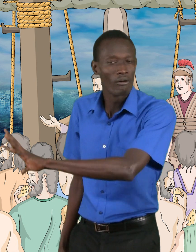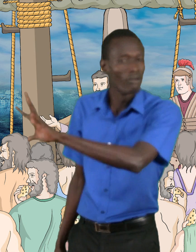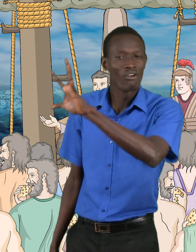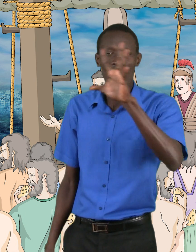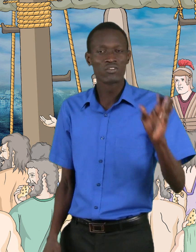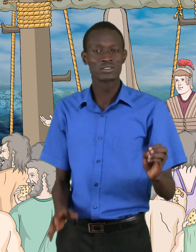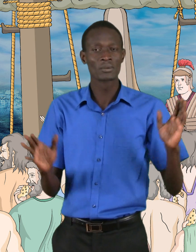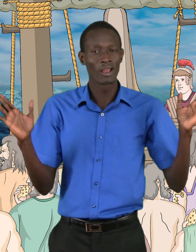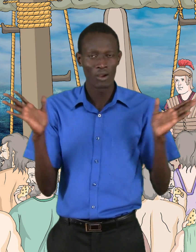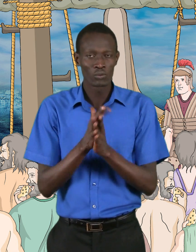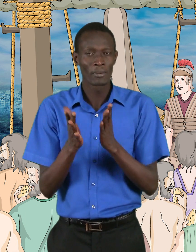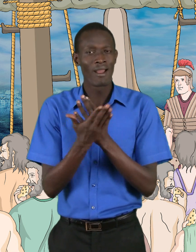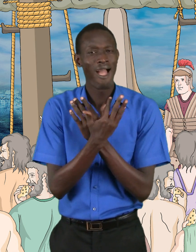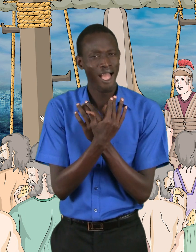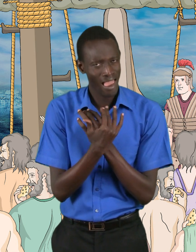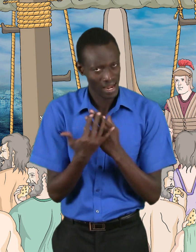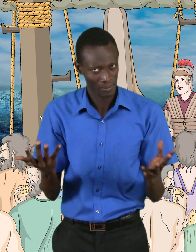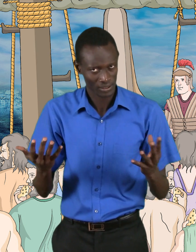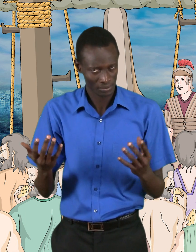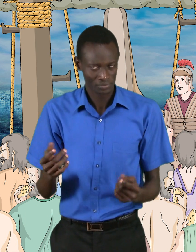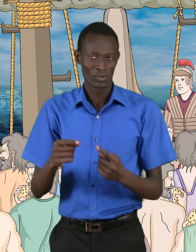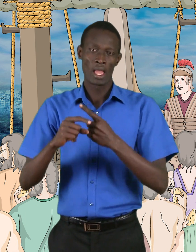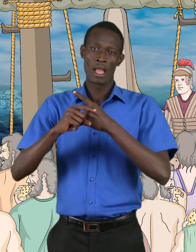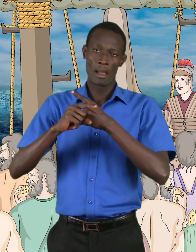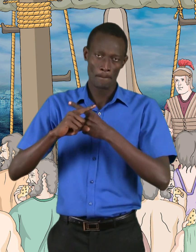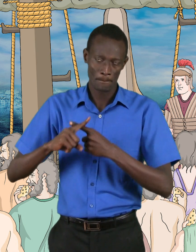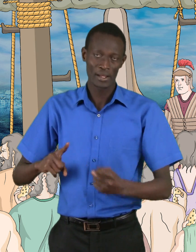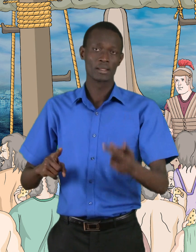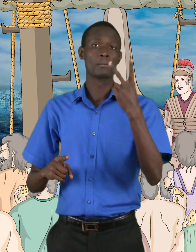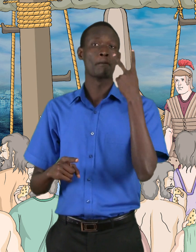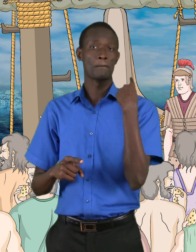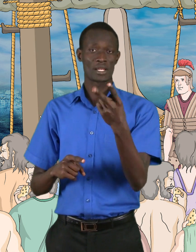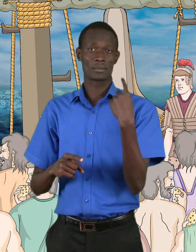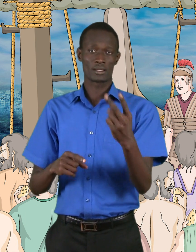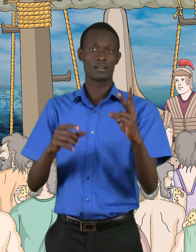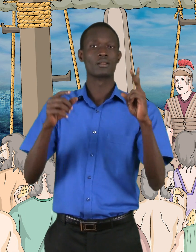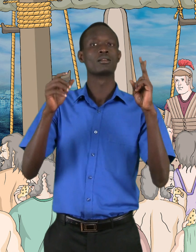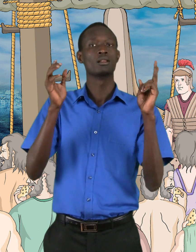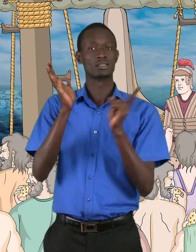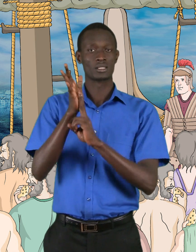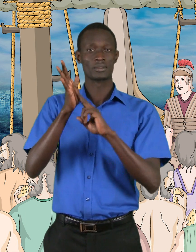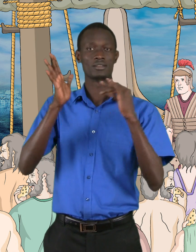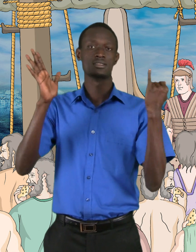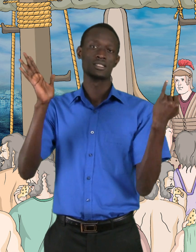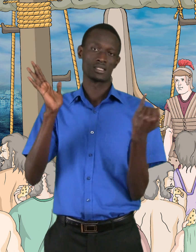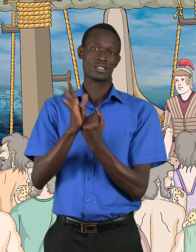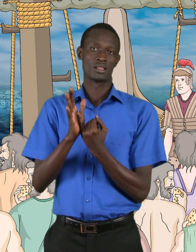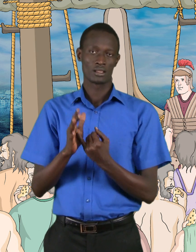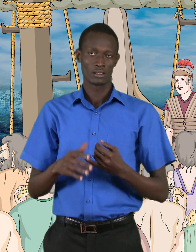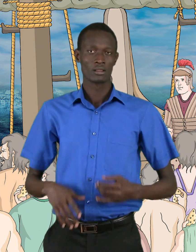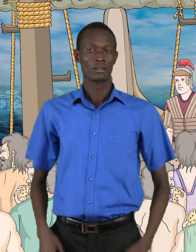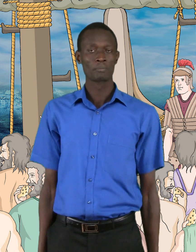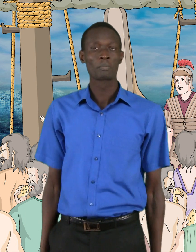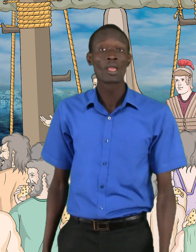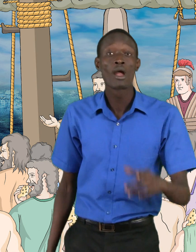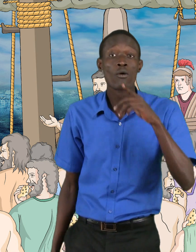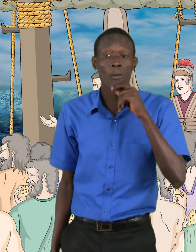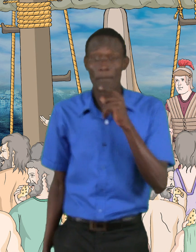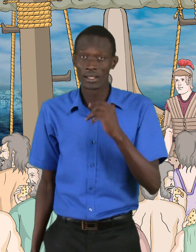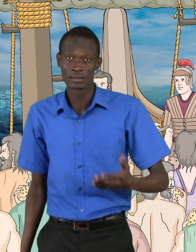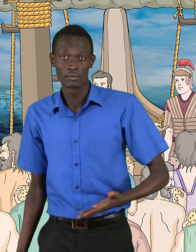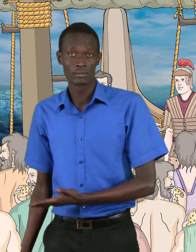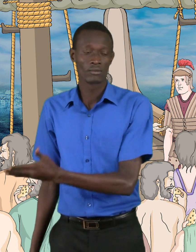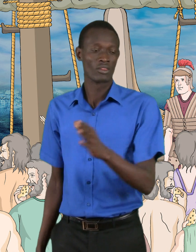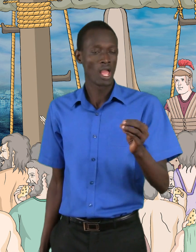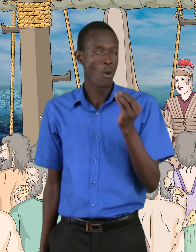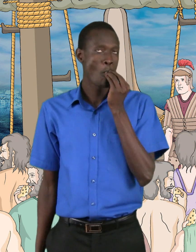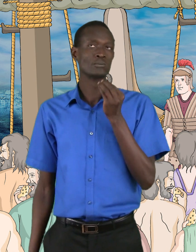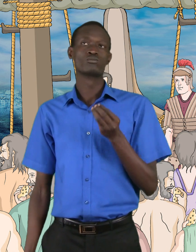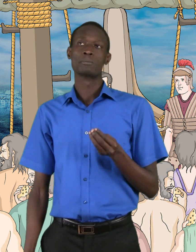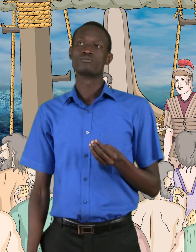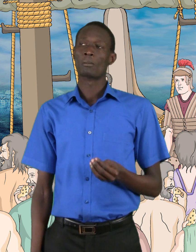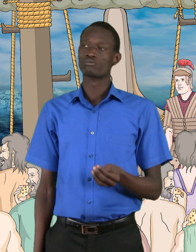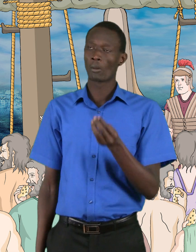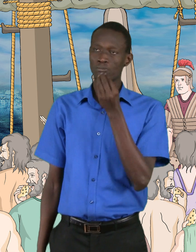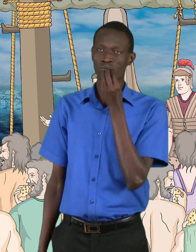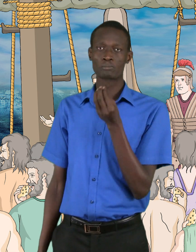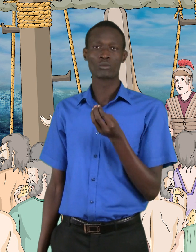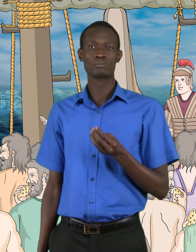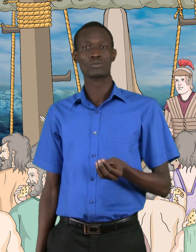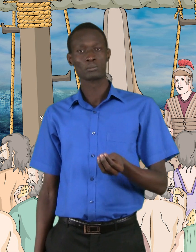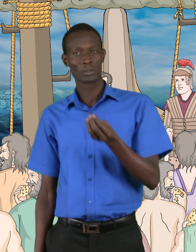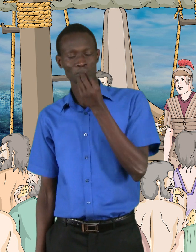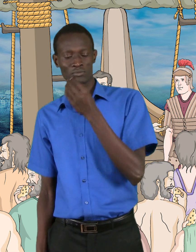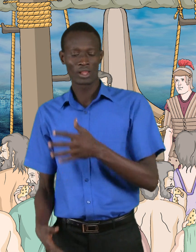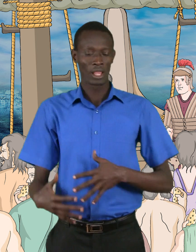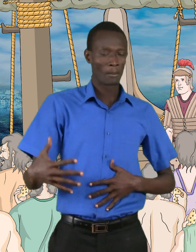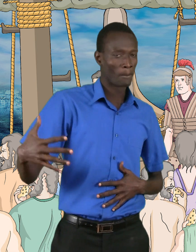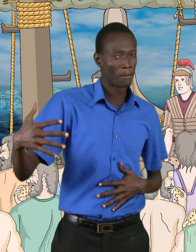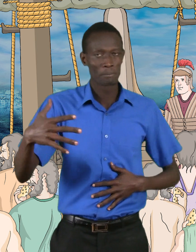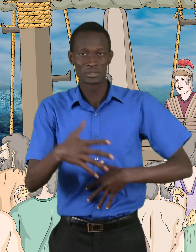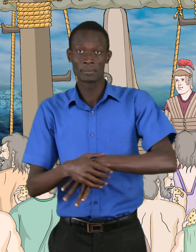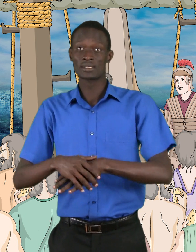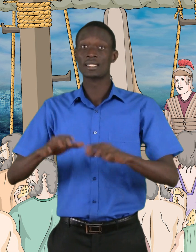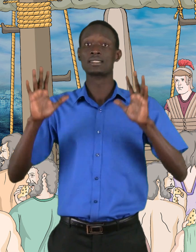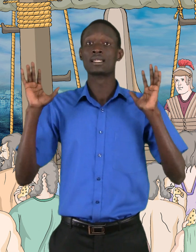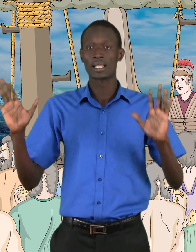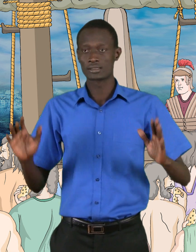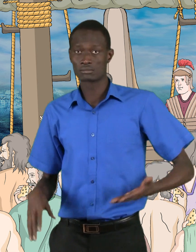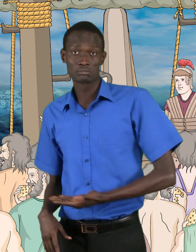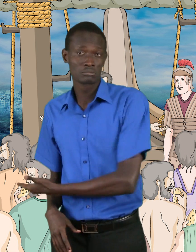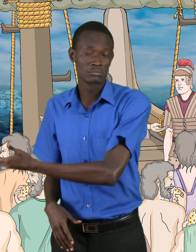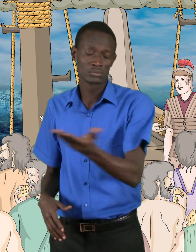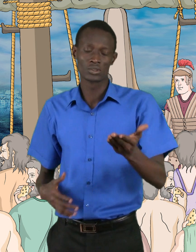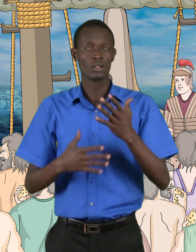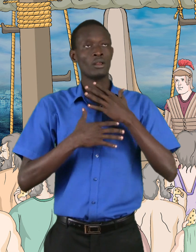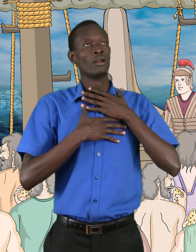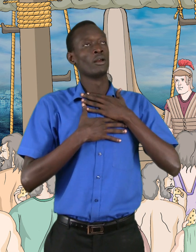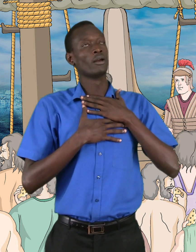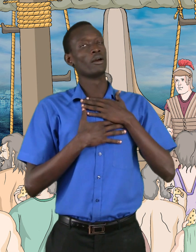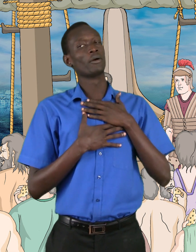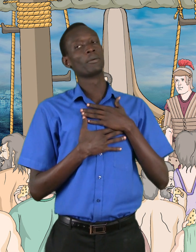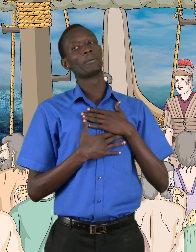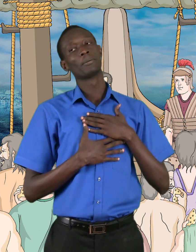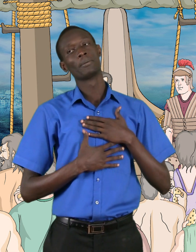In all, there were 276 of us on board.